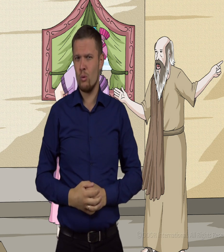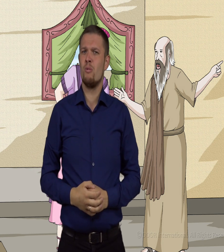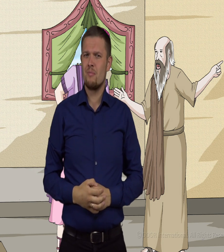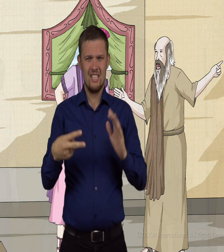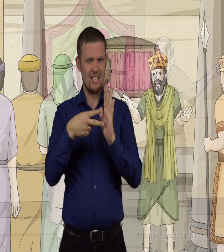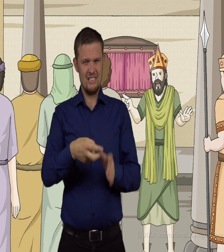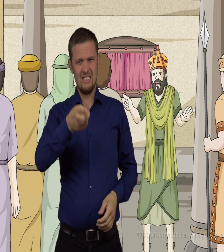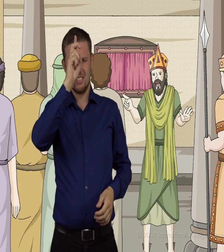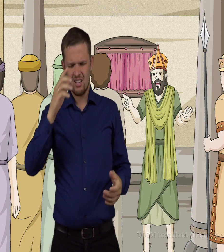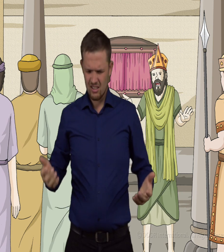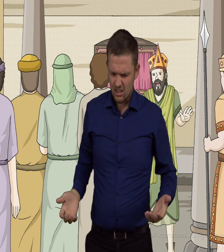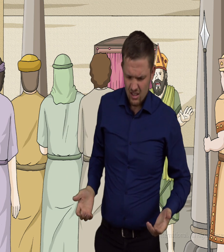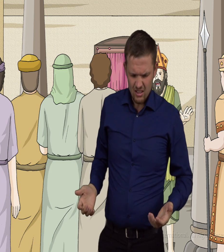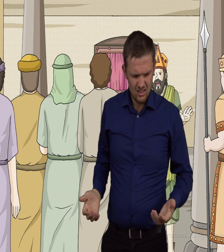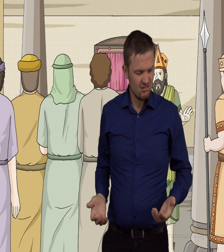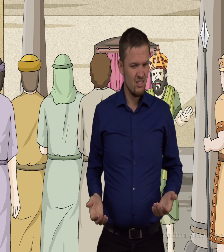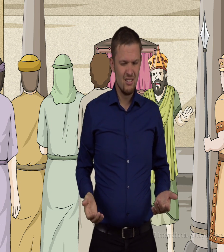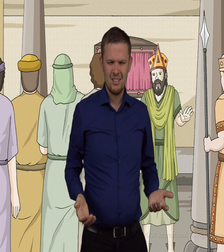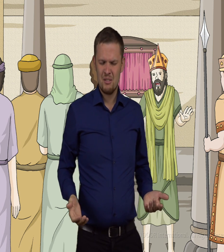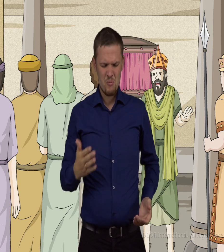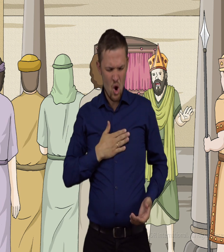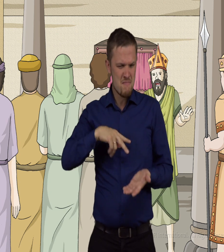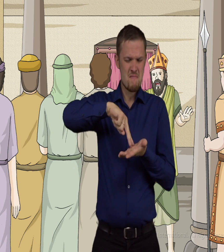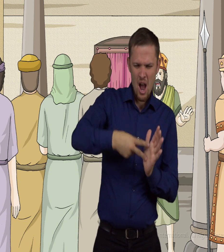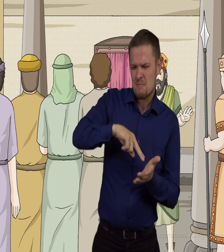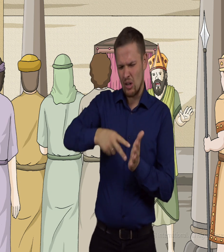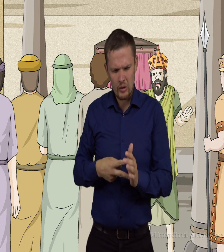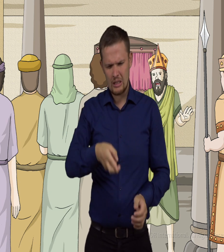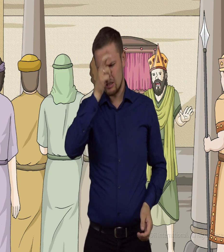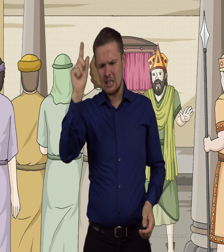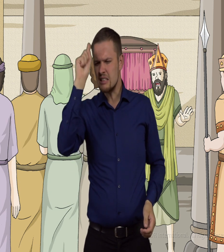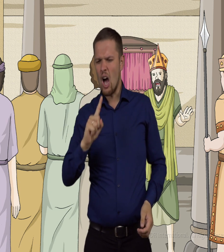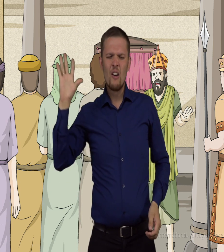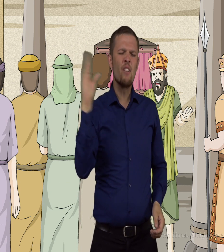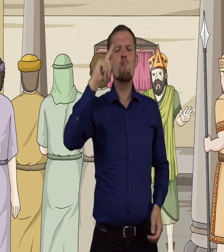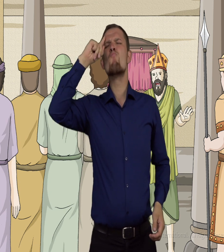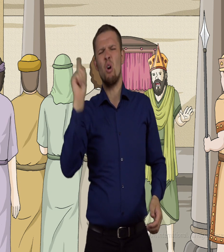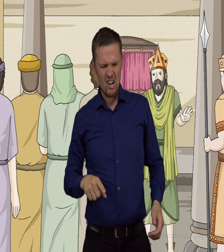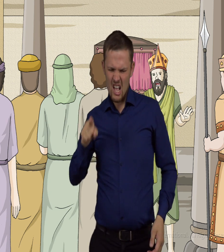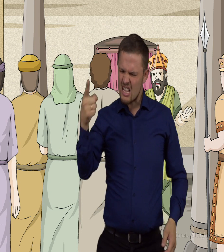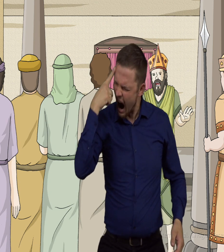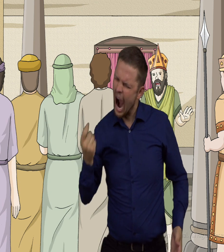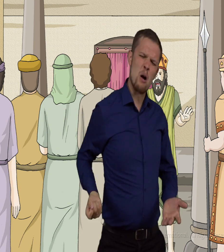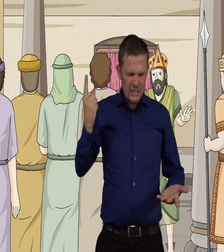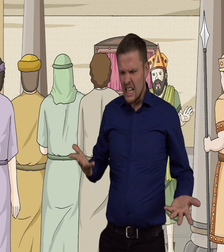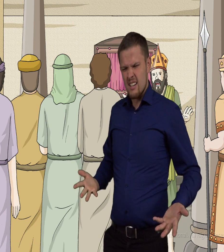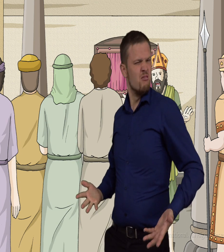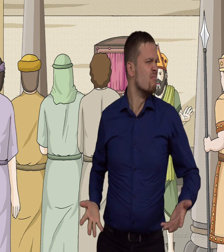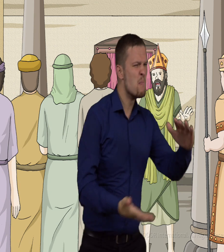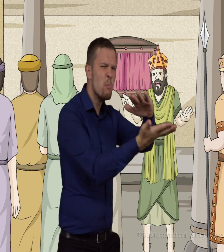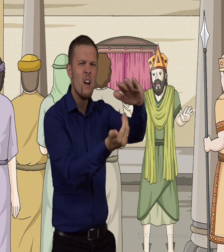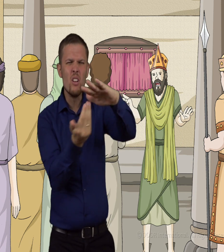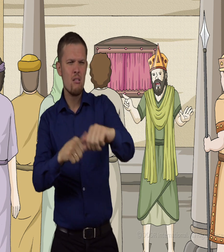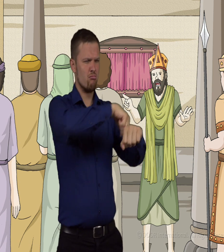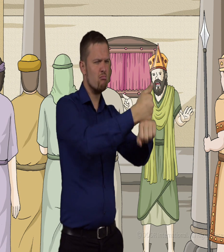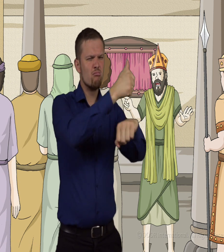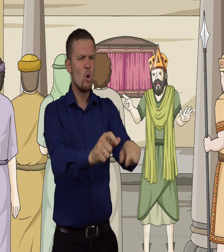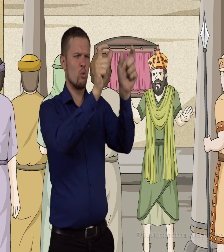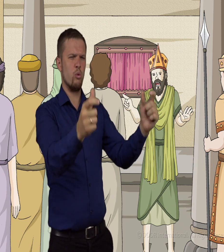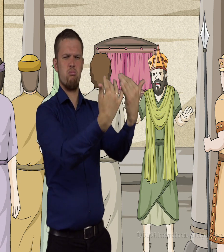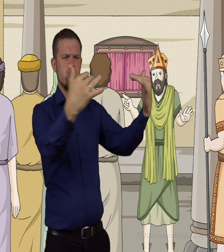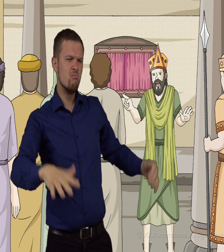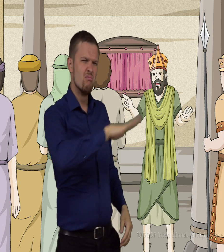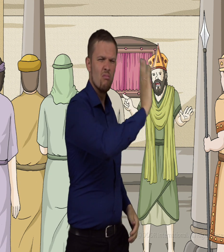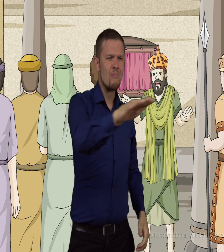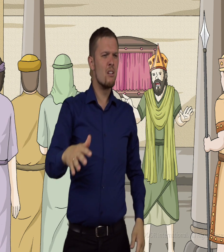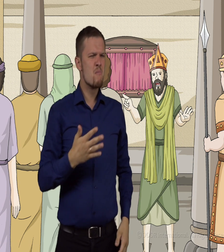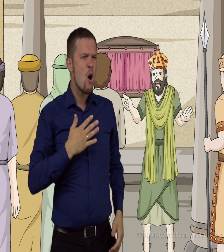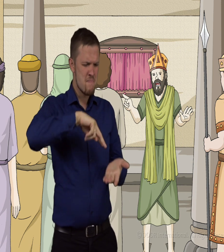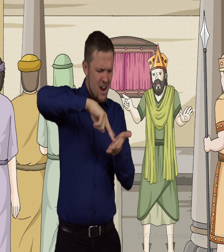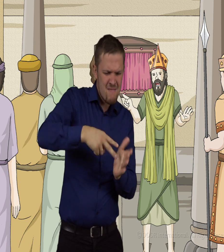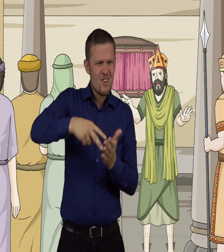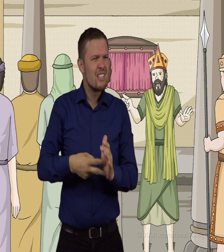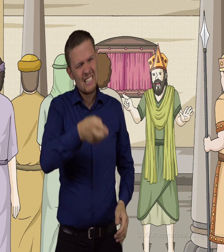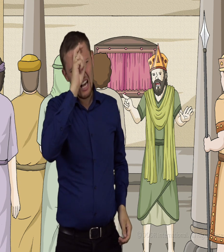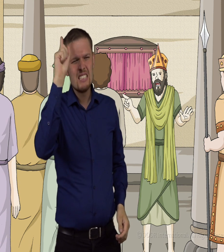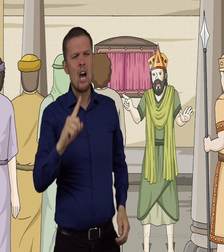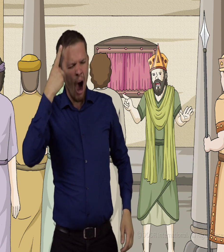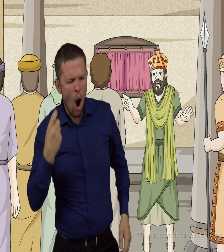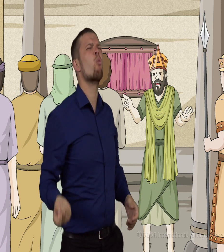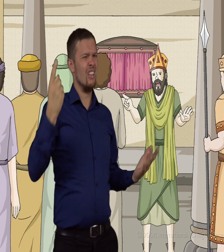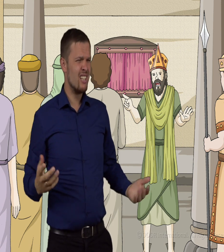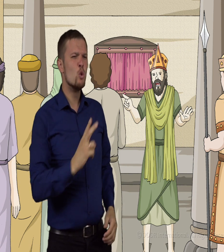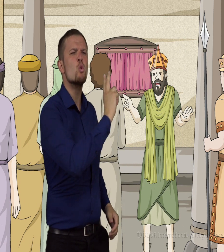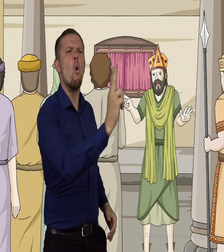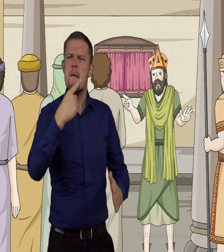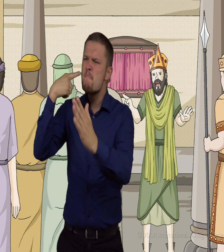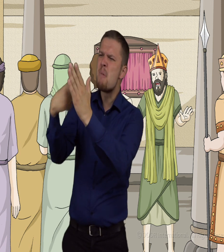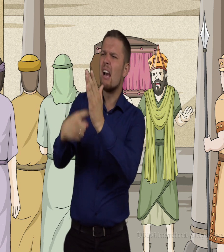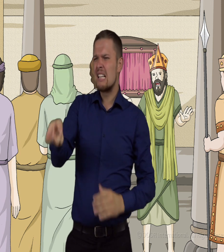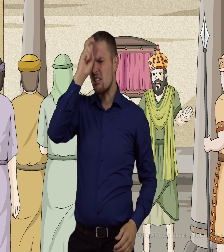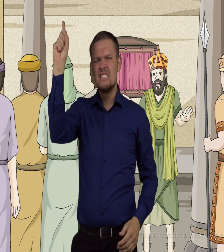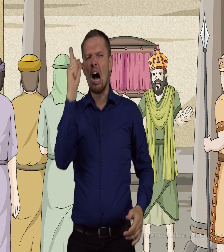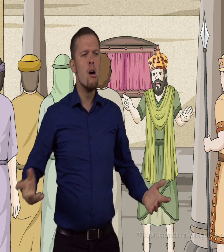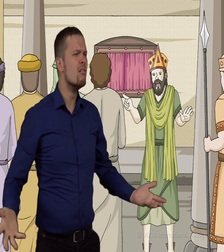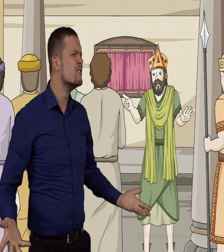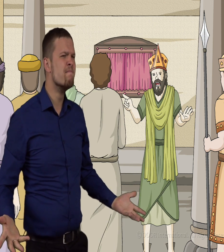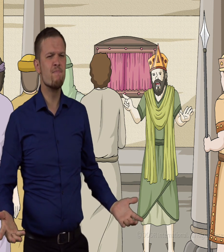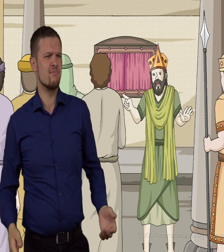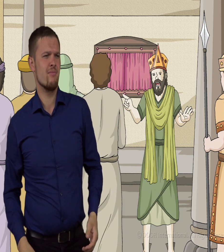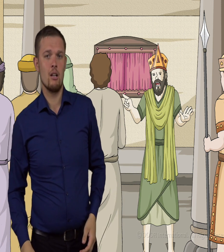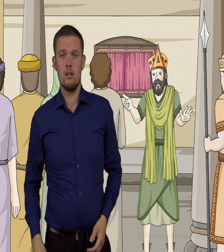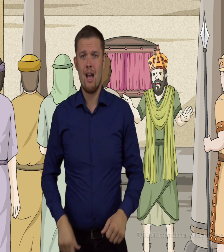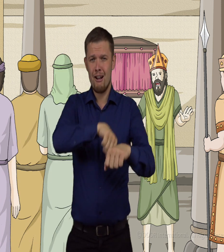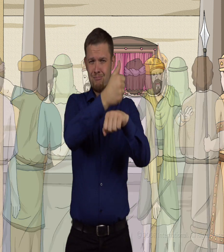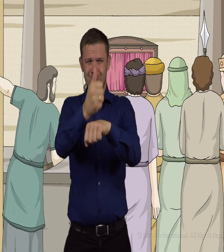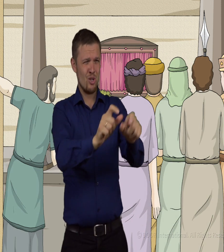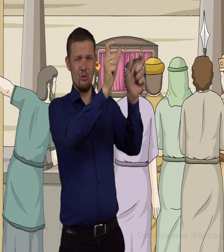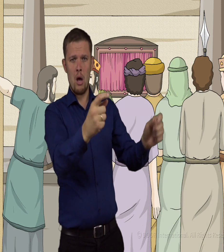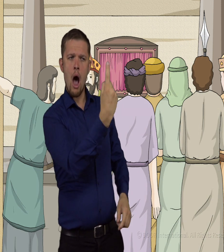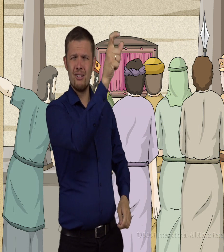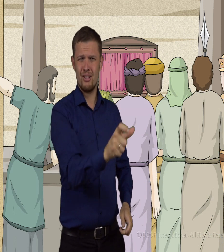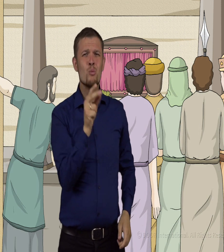For this reason the king of Aram became enraged and called his servants to demand of them, “Tell me, which one of us is on the side of the king of Israel?”